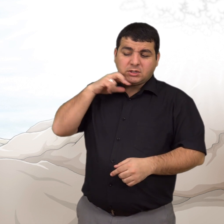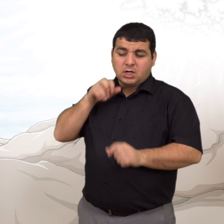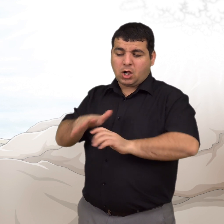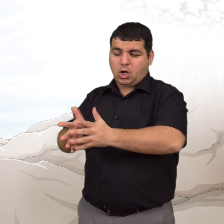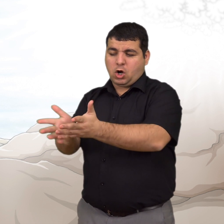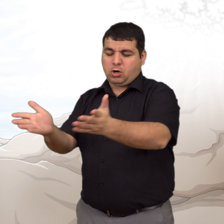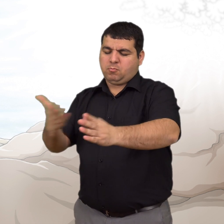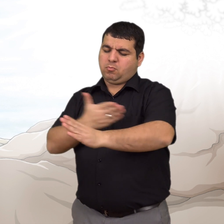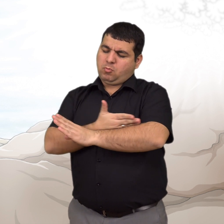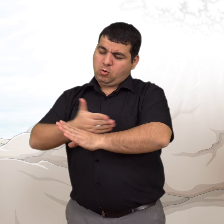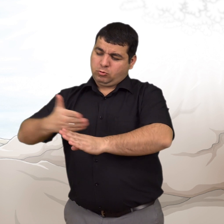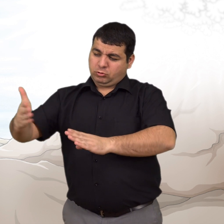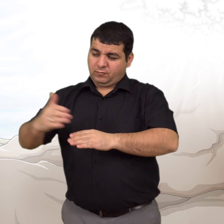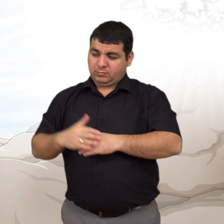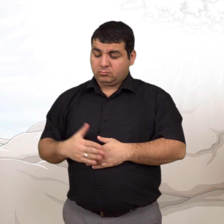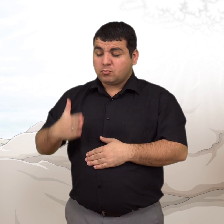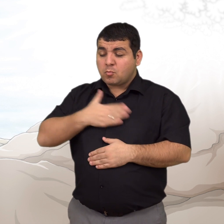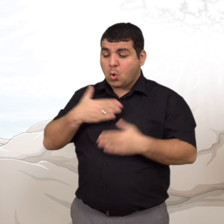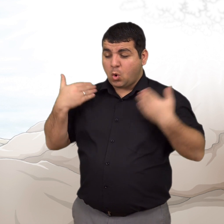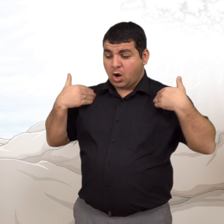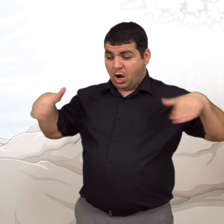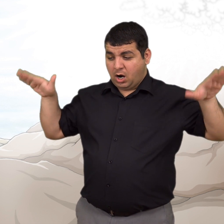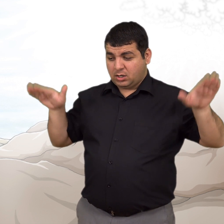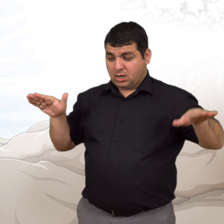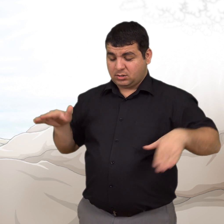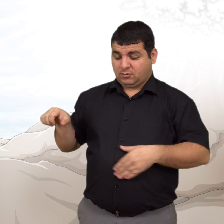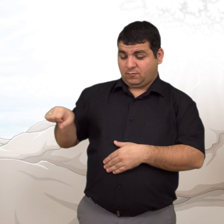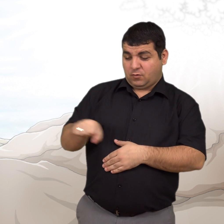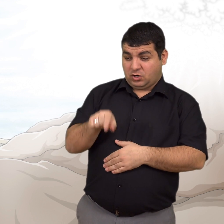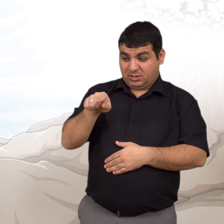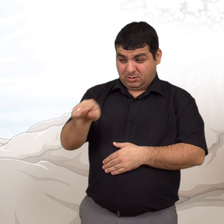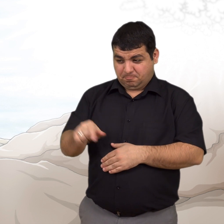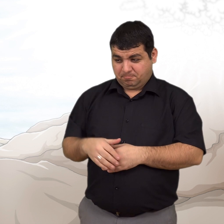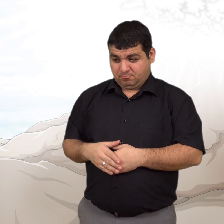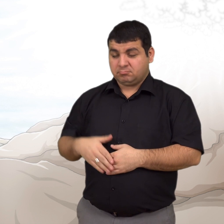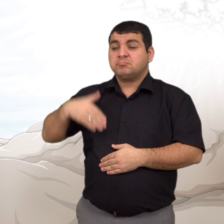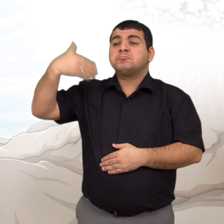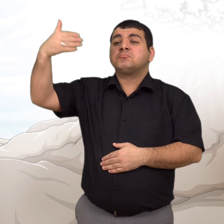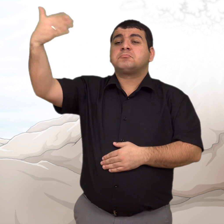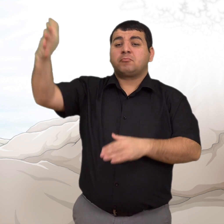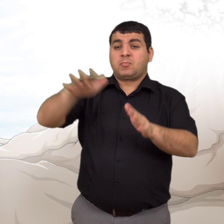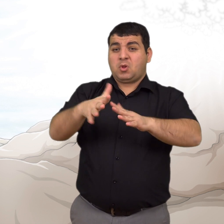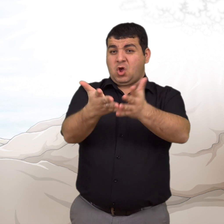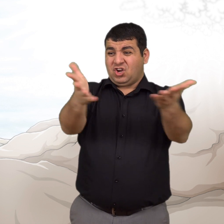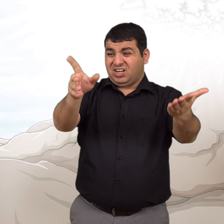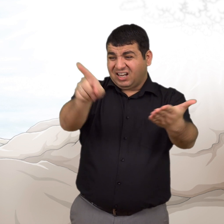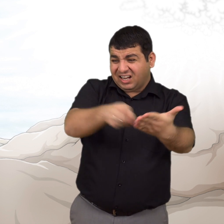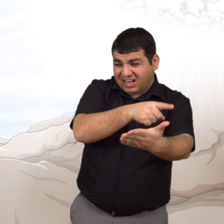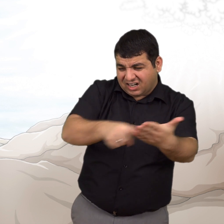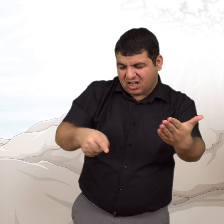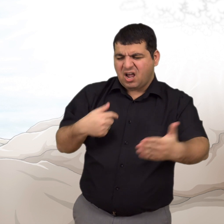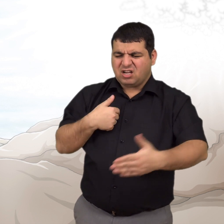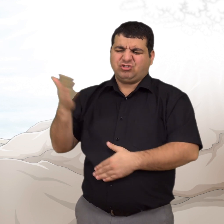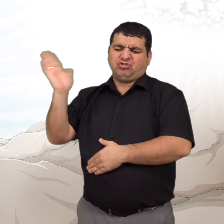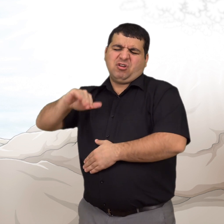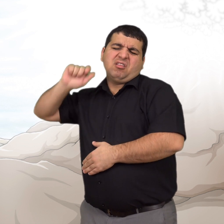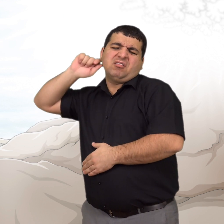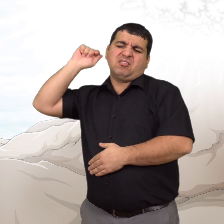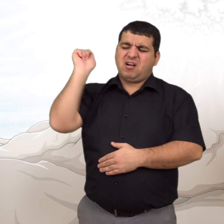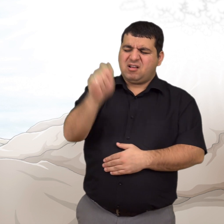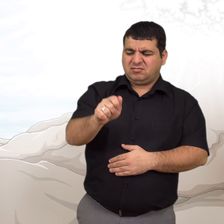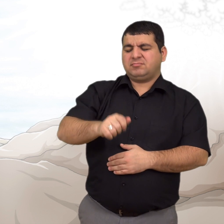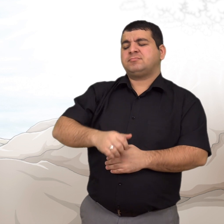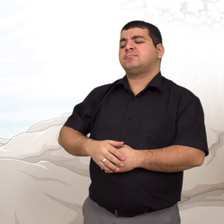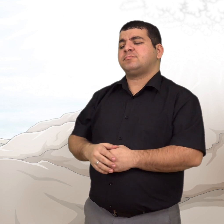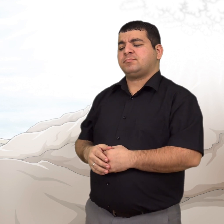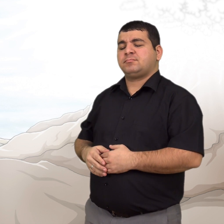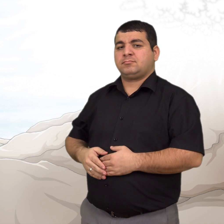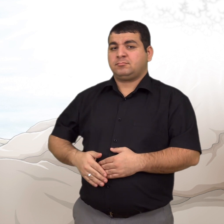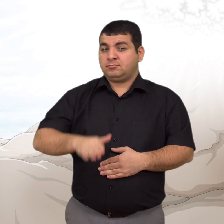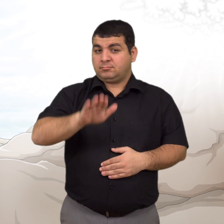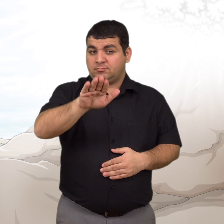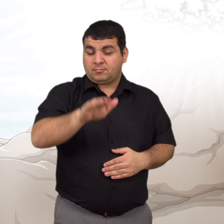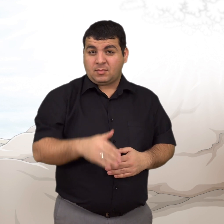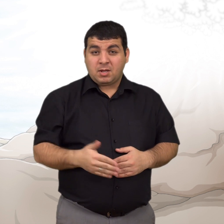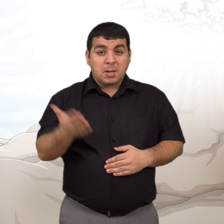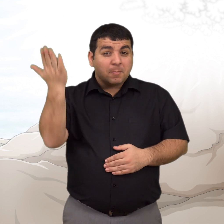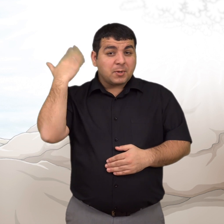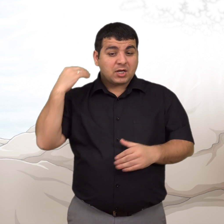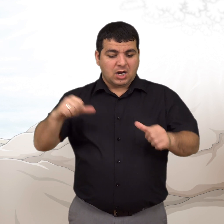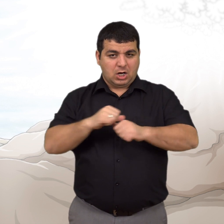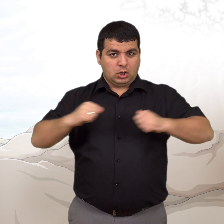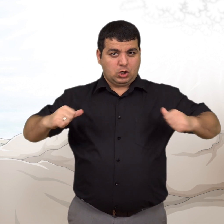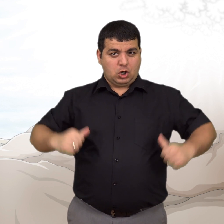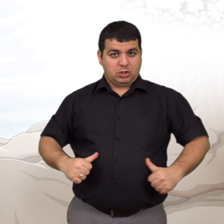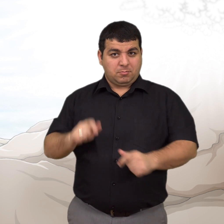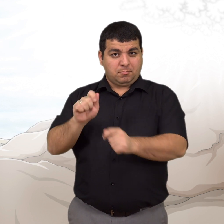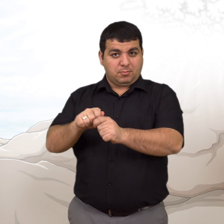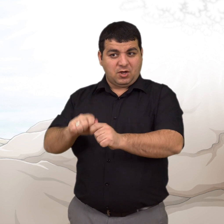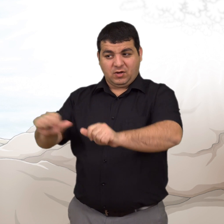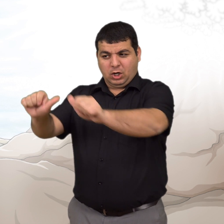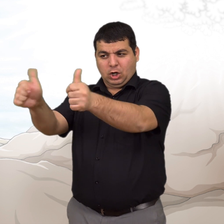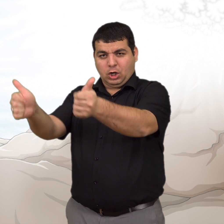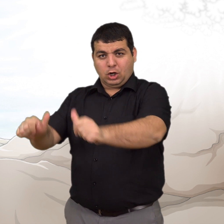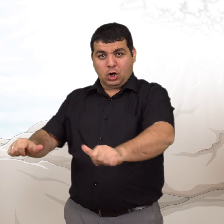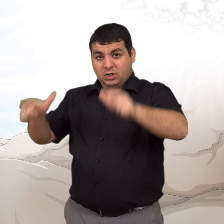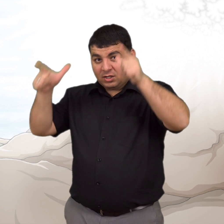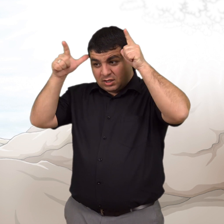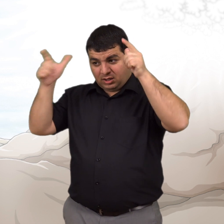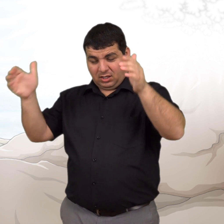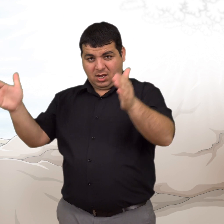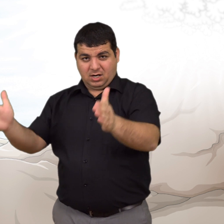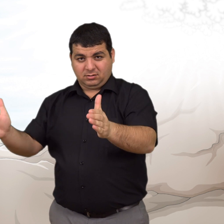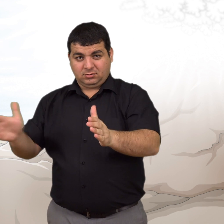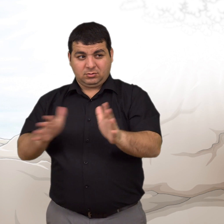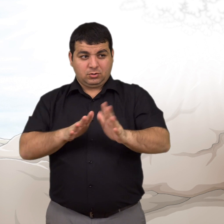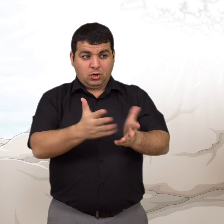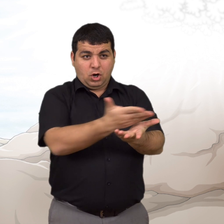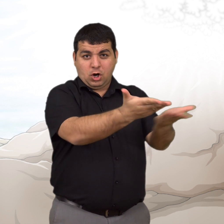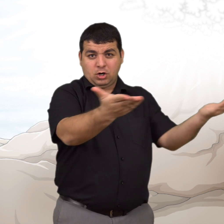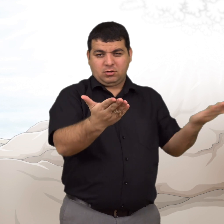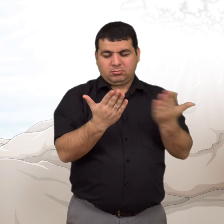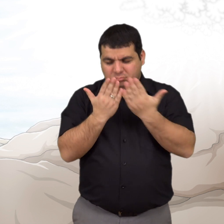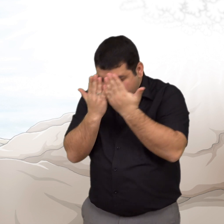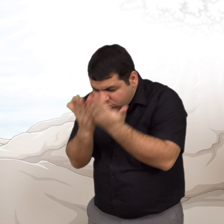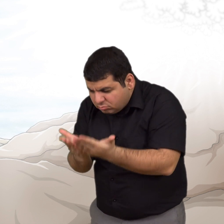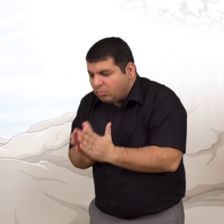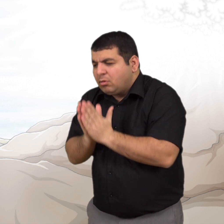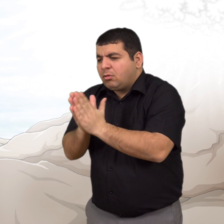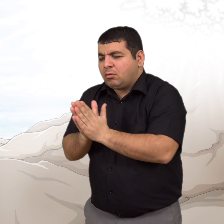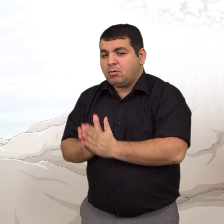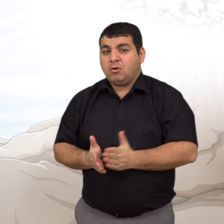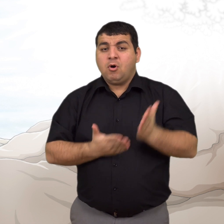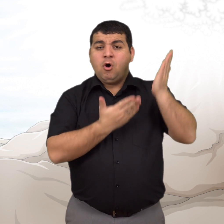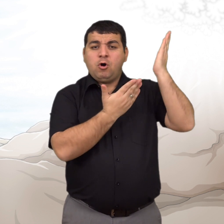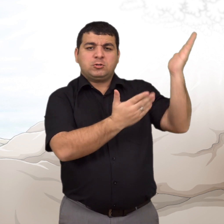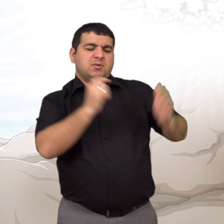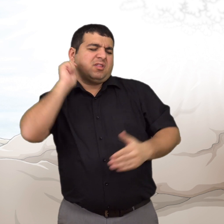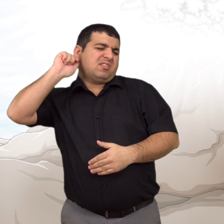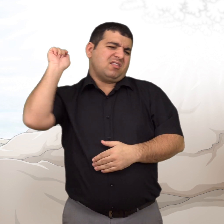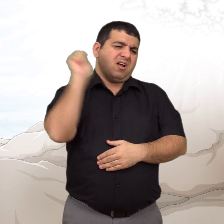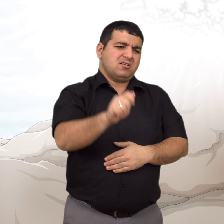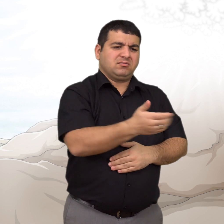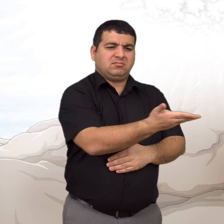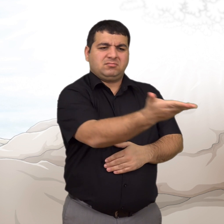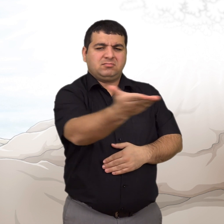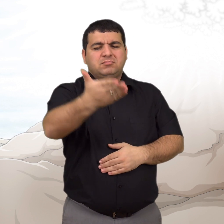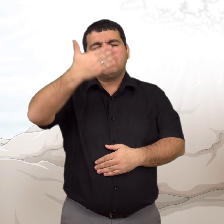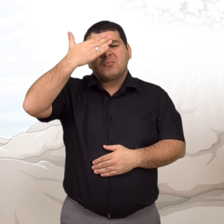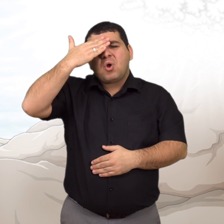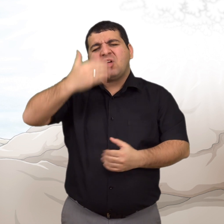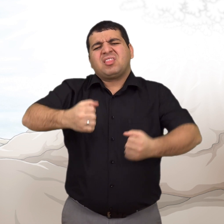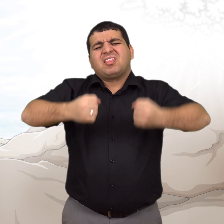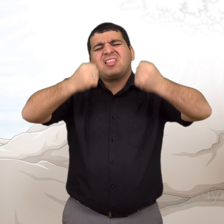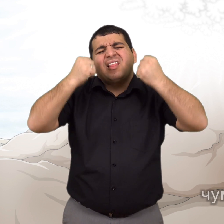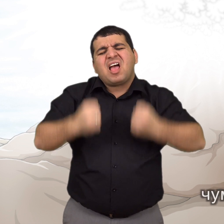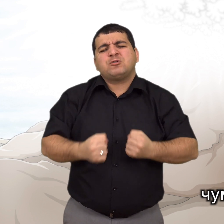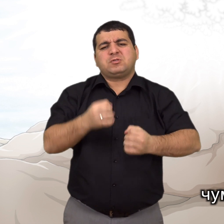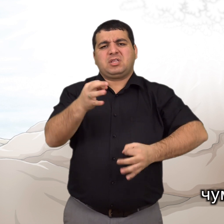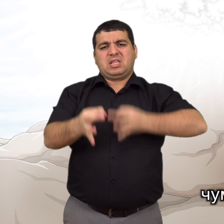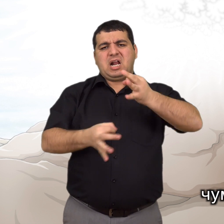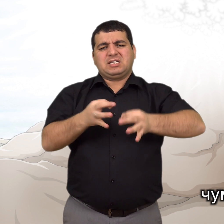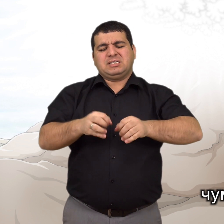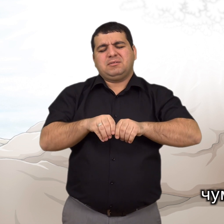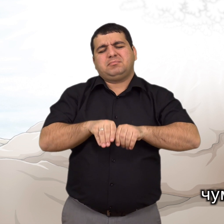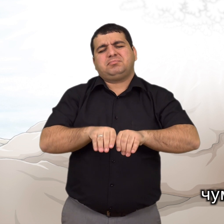Now go, lead the people to the place I described. Behold, My angel shall go before you. But on the day I settle accounts, I will punish them for their sin.”